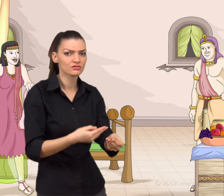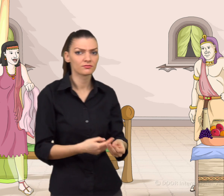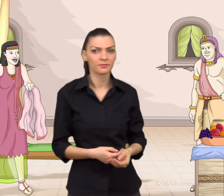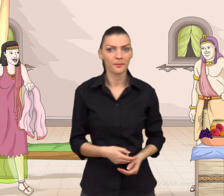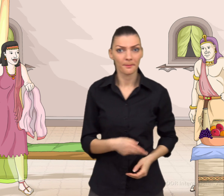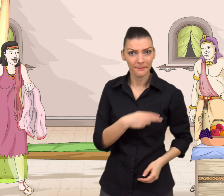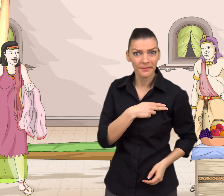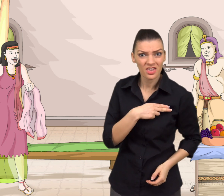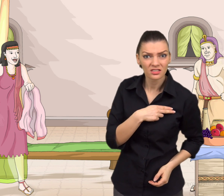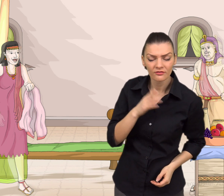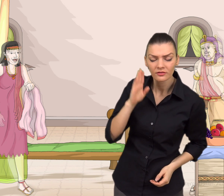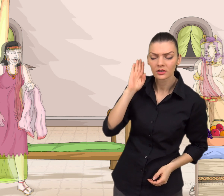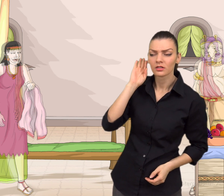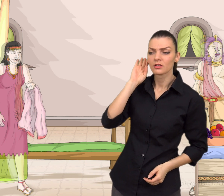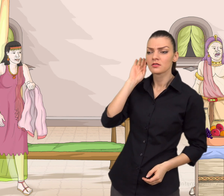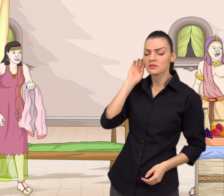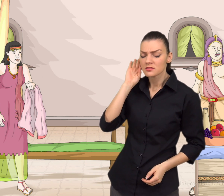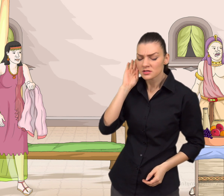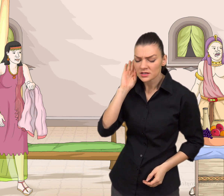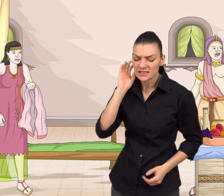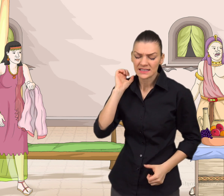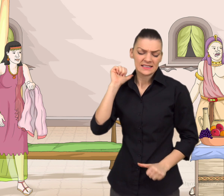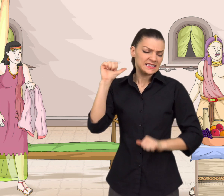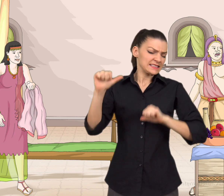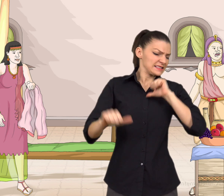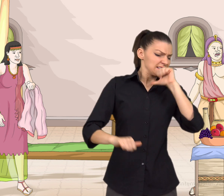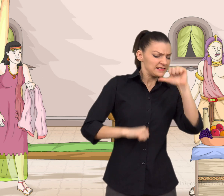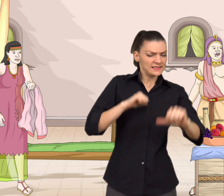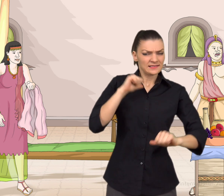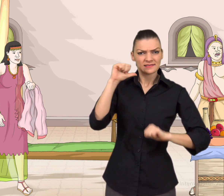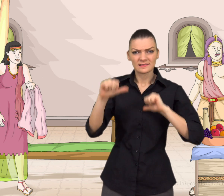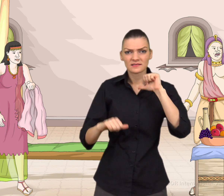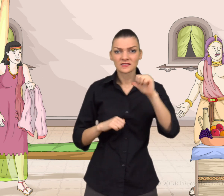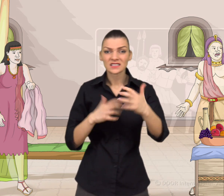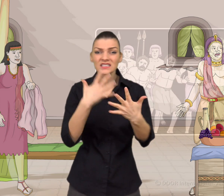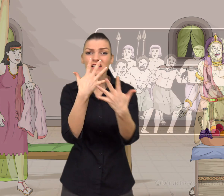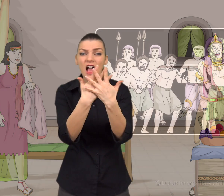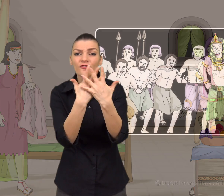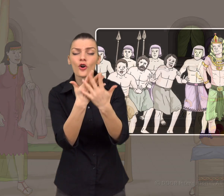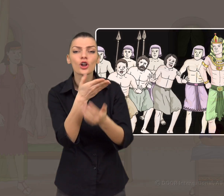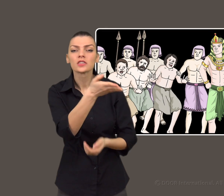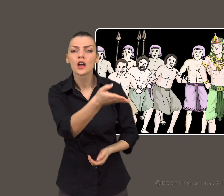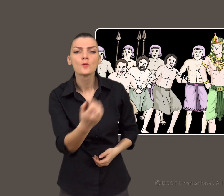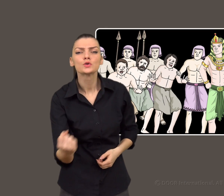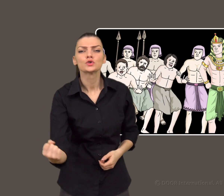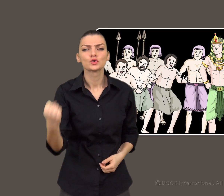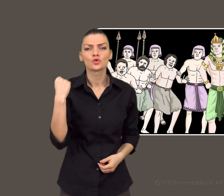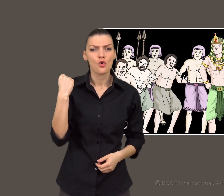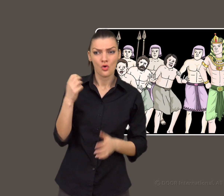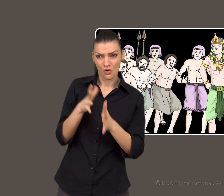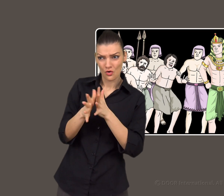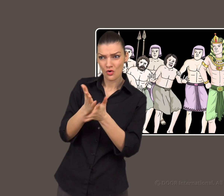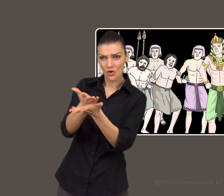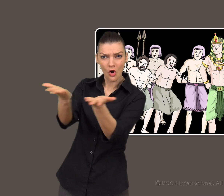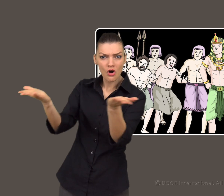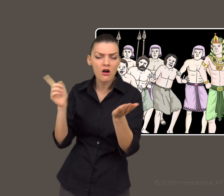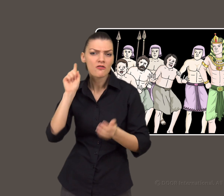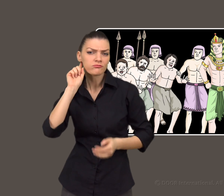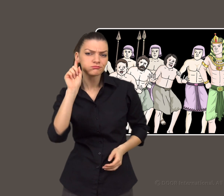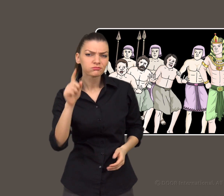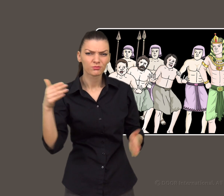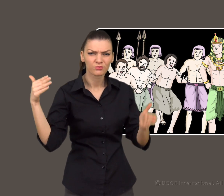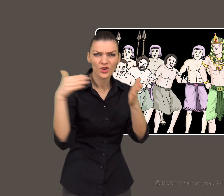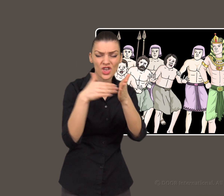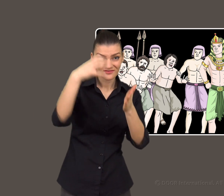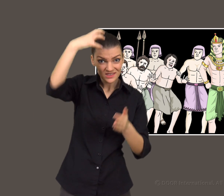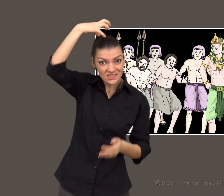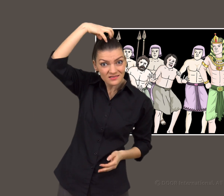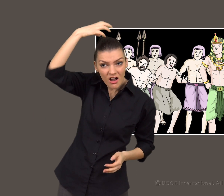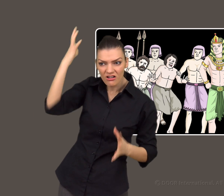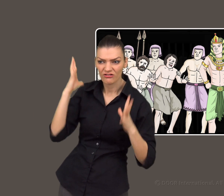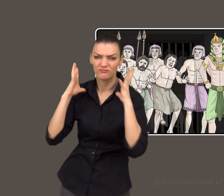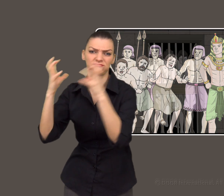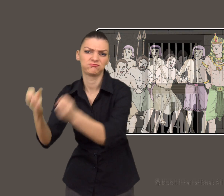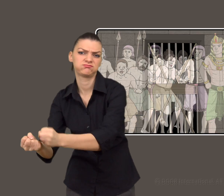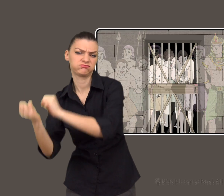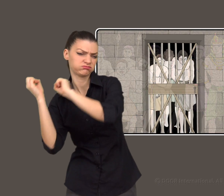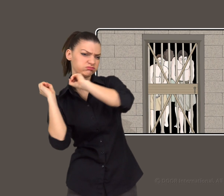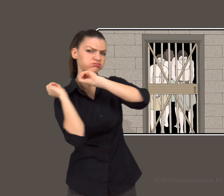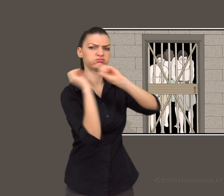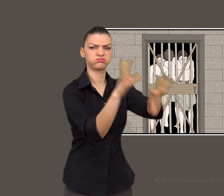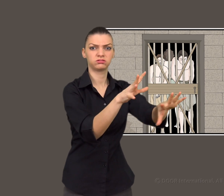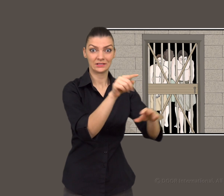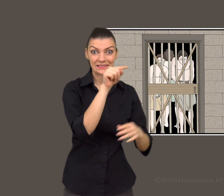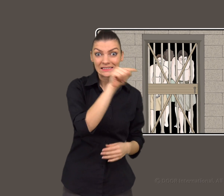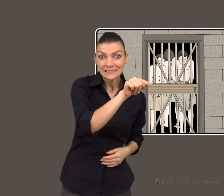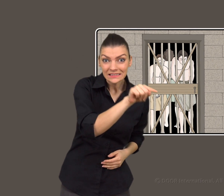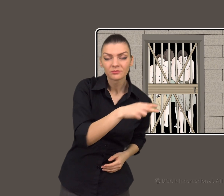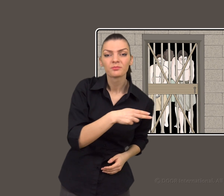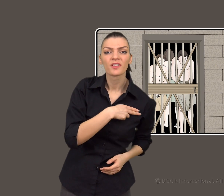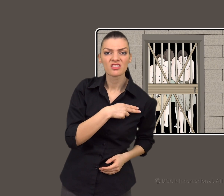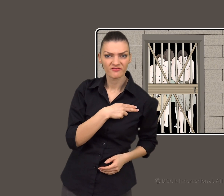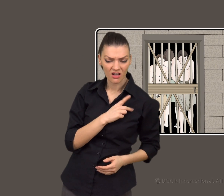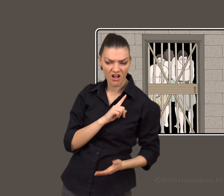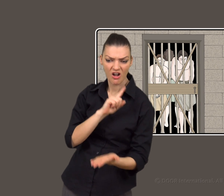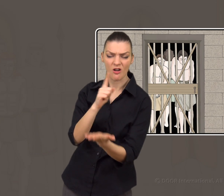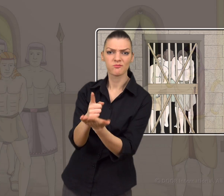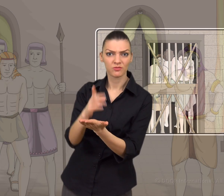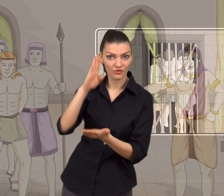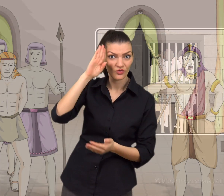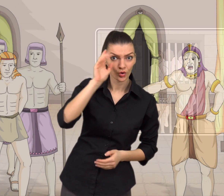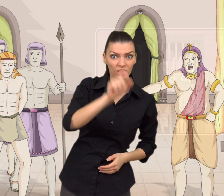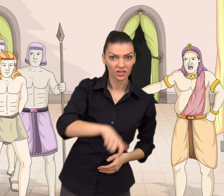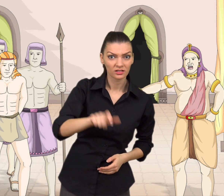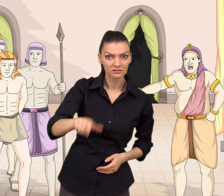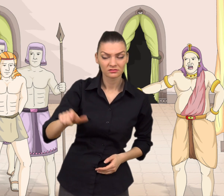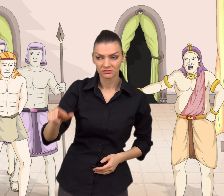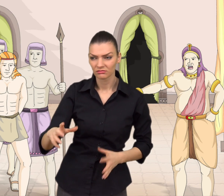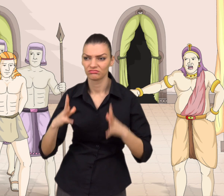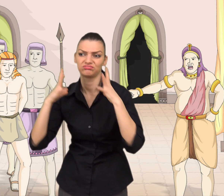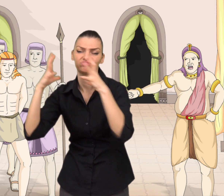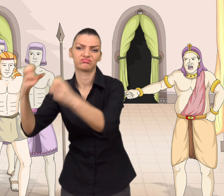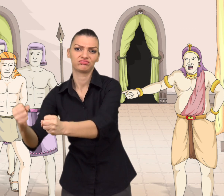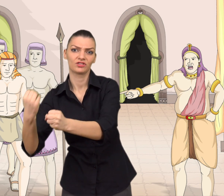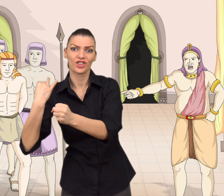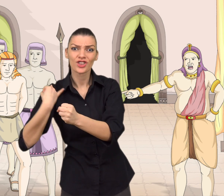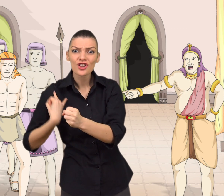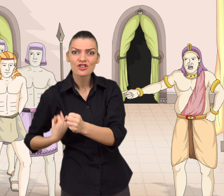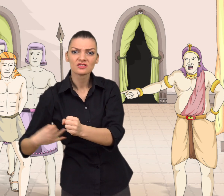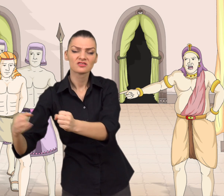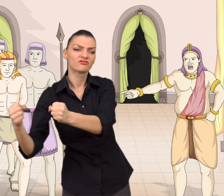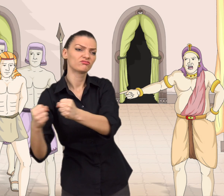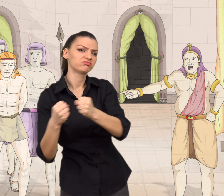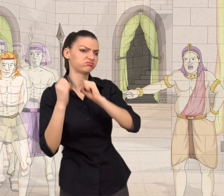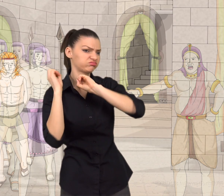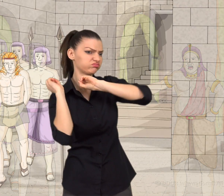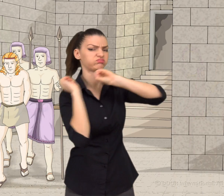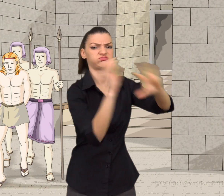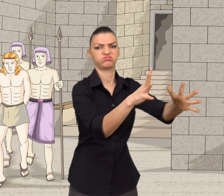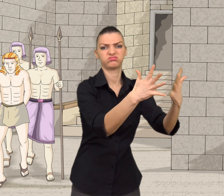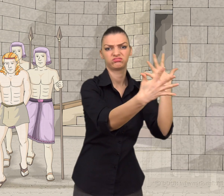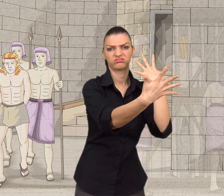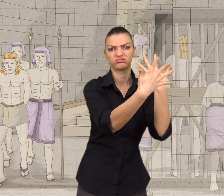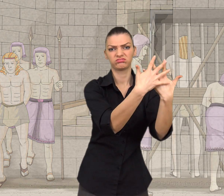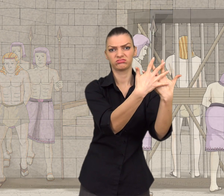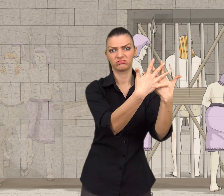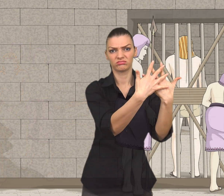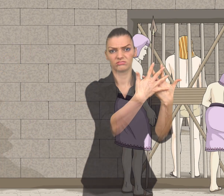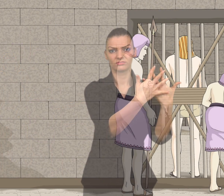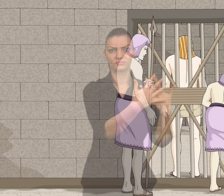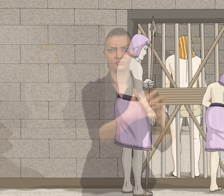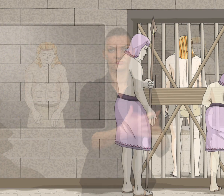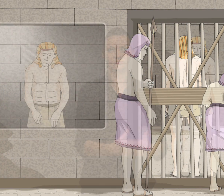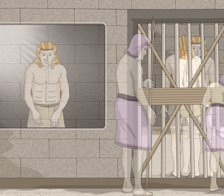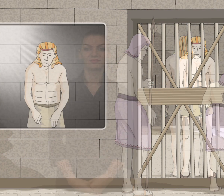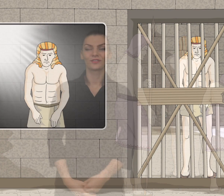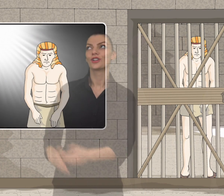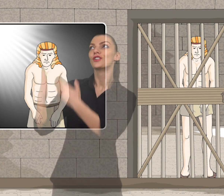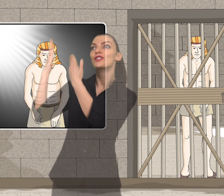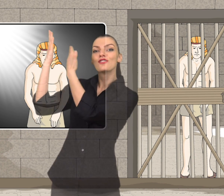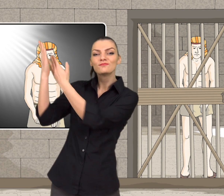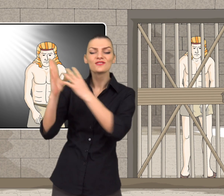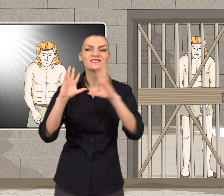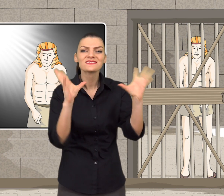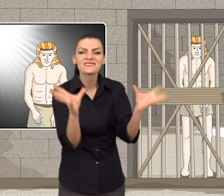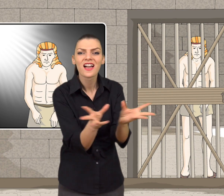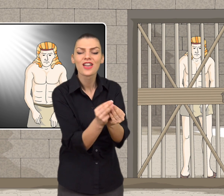When his master heard the story his wife told him, saying, “This is what your slave did to me,” he burned with anger. So Joseph’s master took him and had him thrown into the prison where the king’s prisoners were confined.